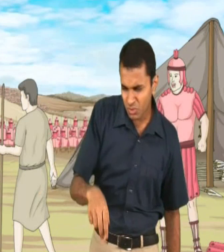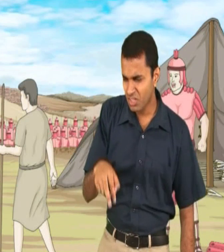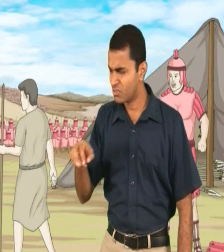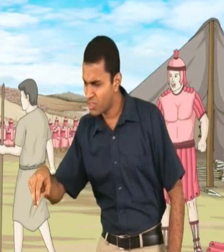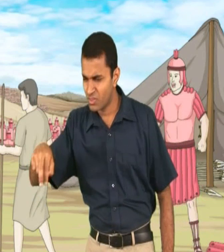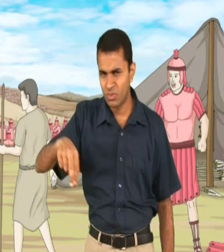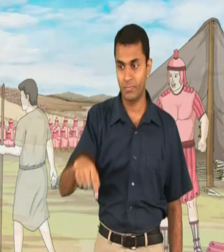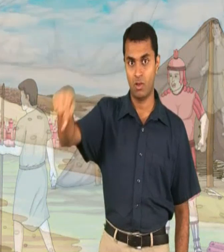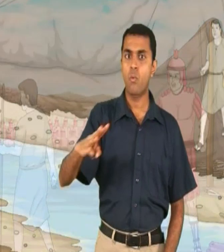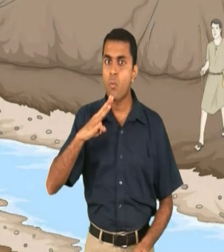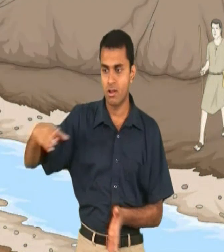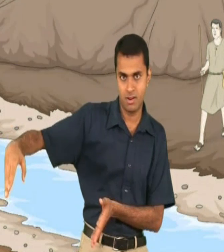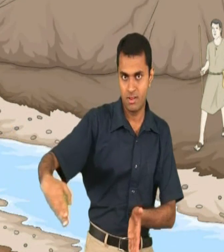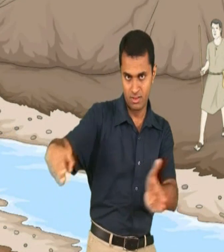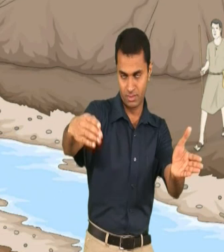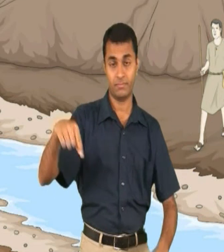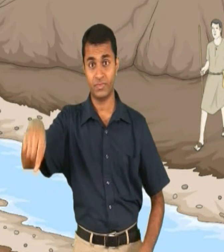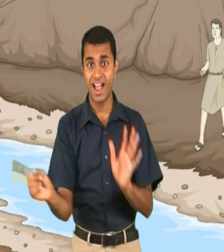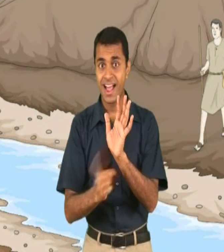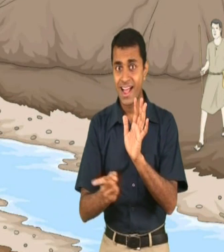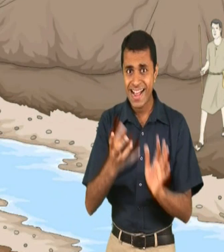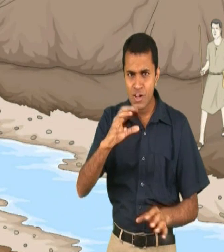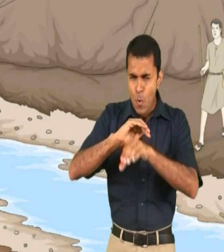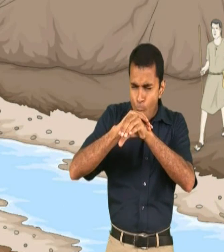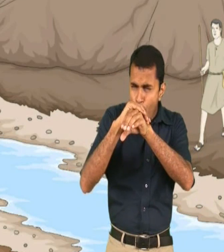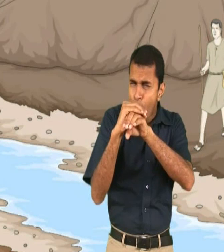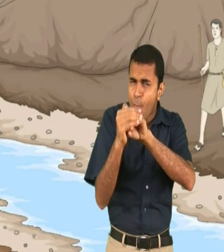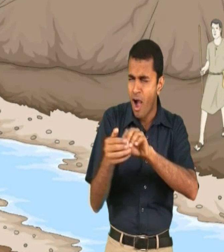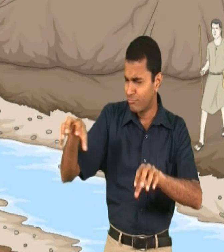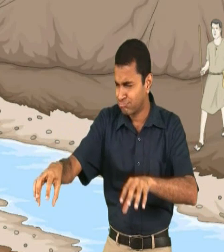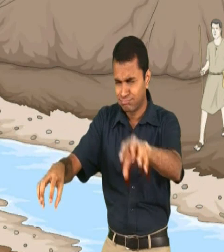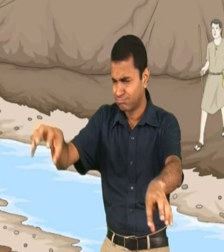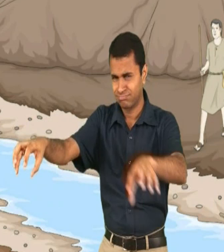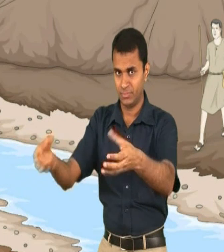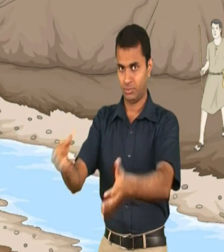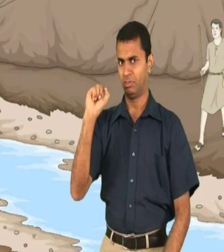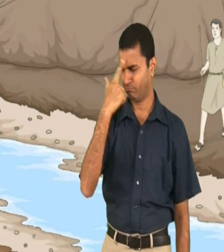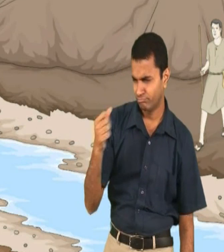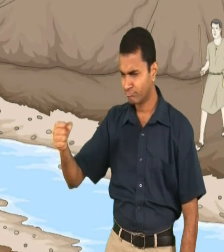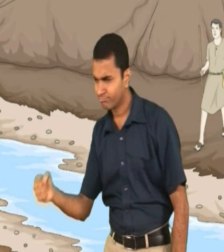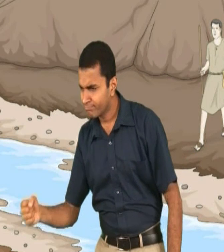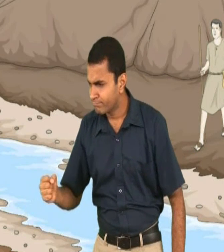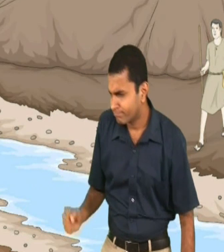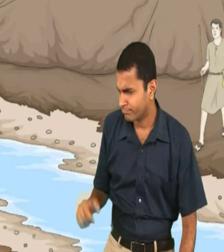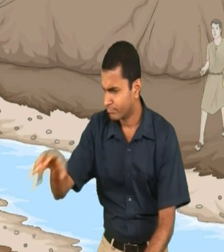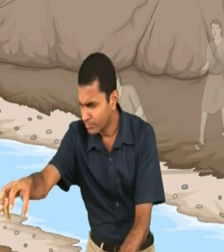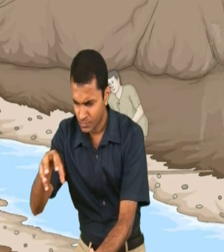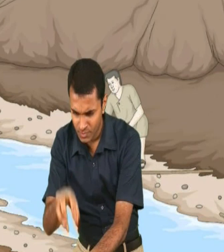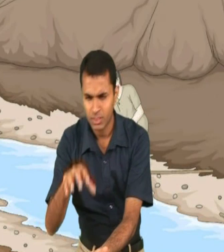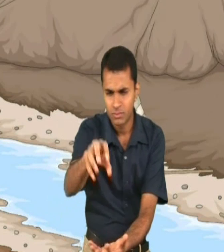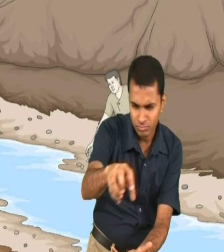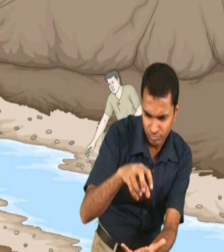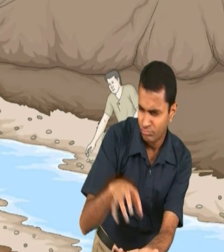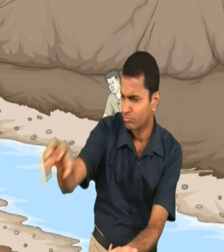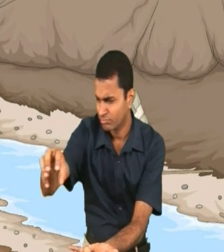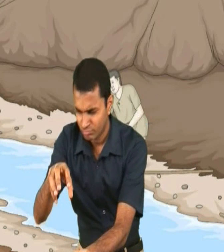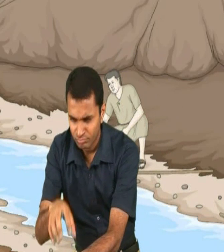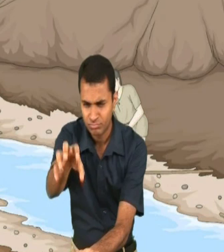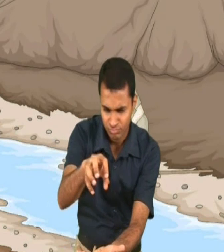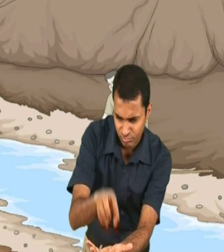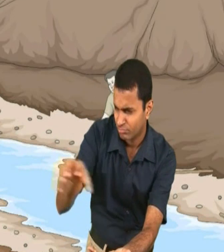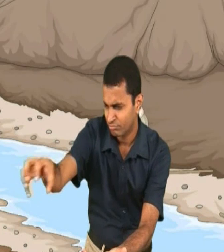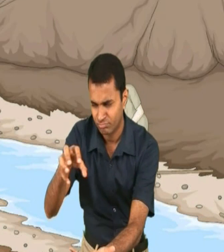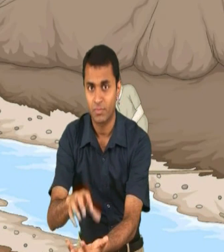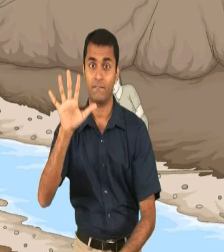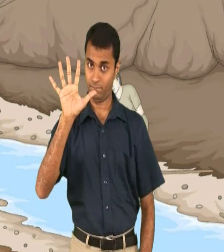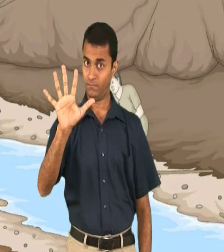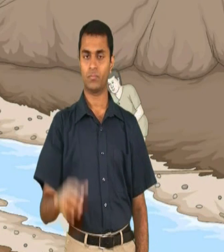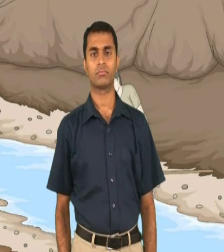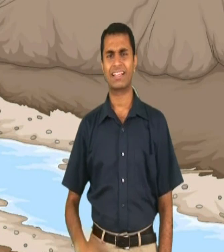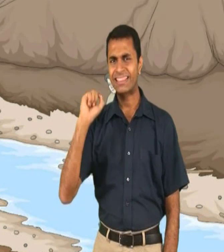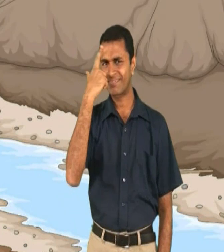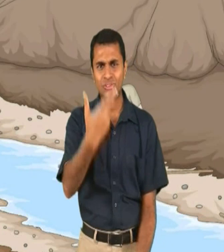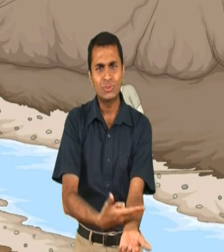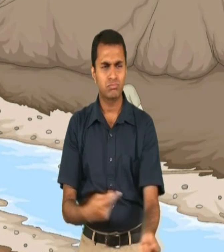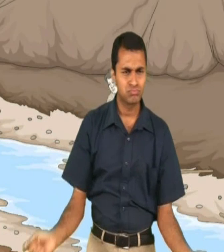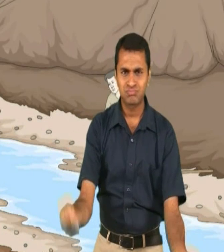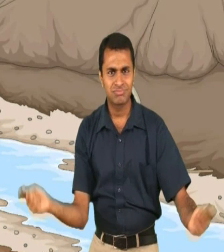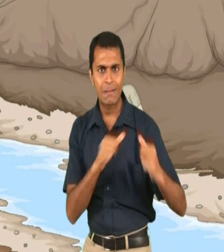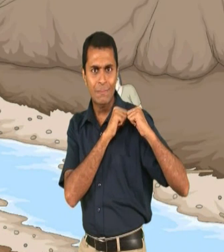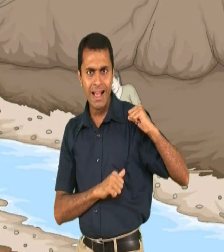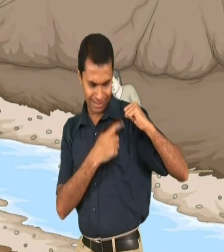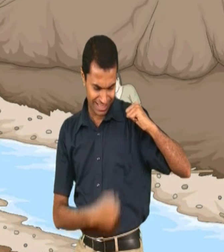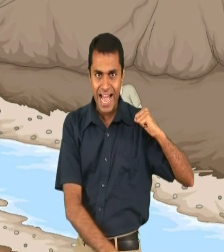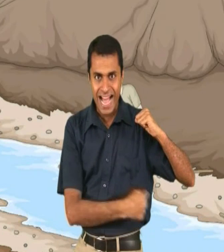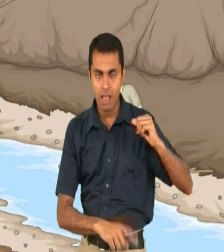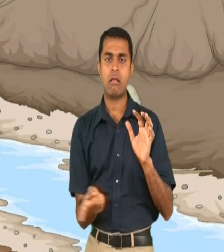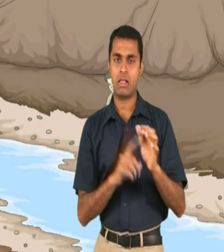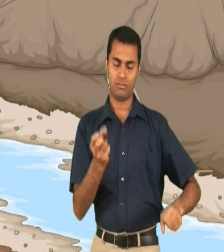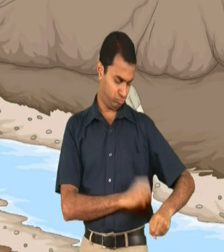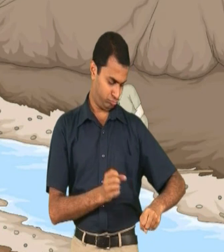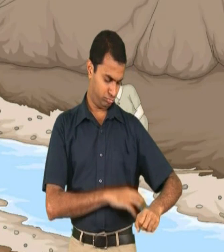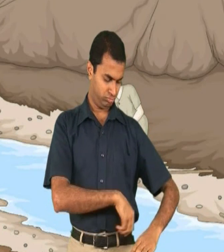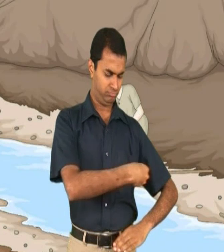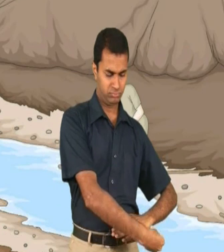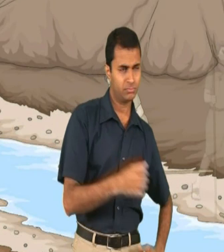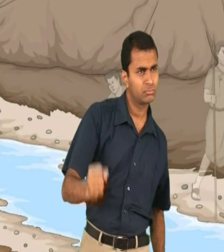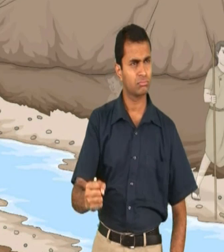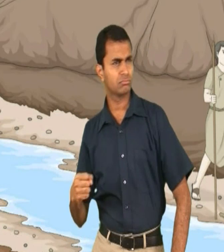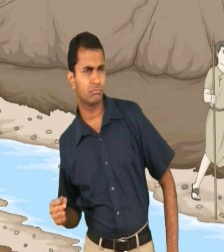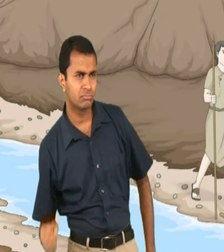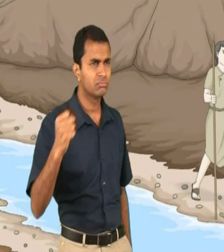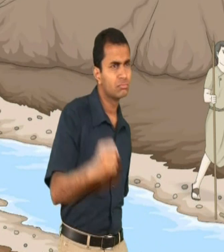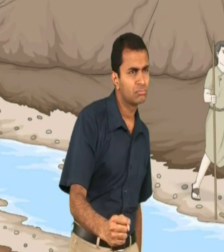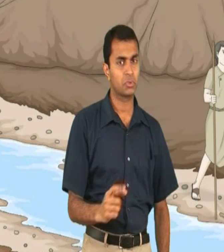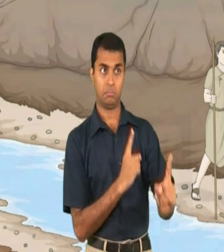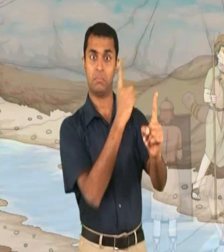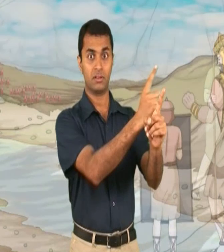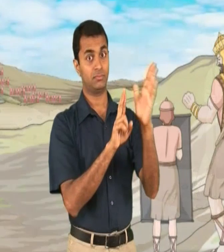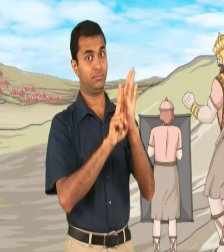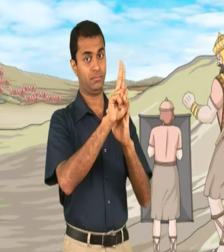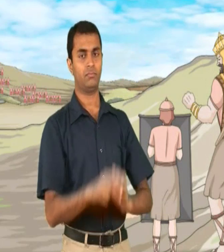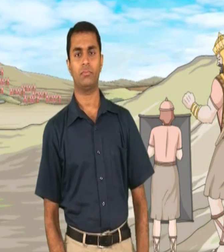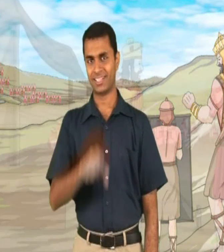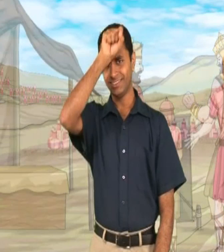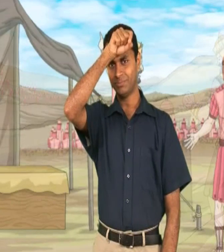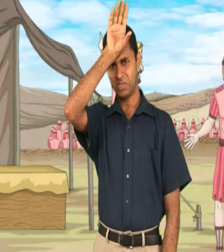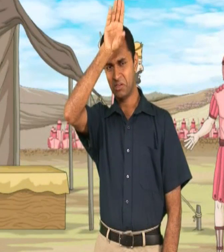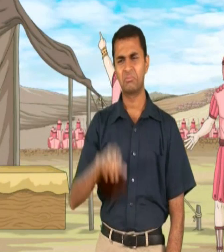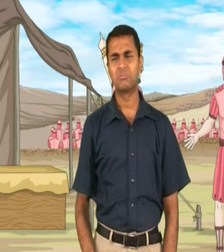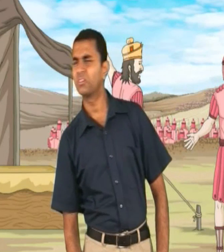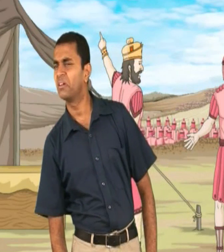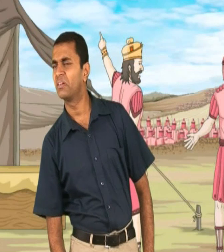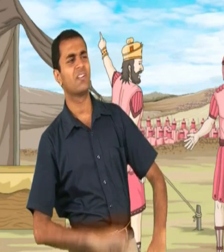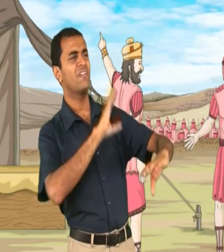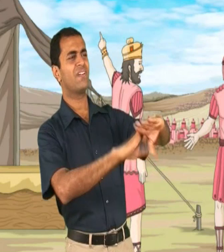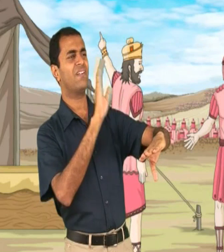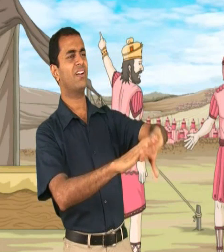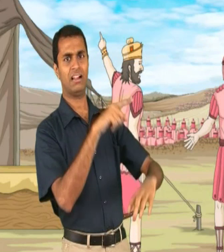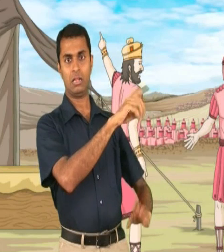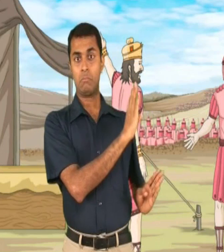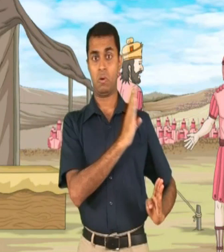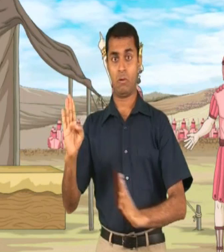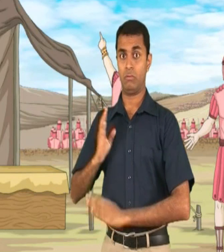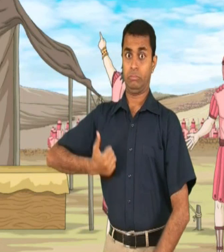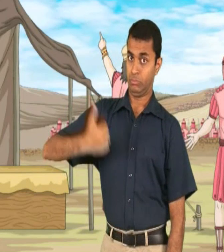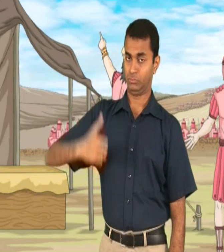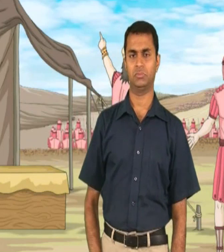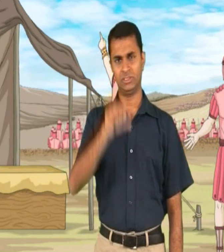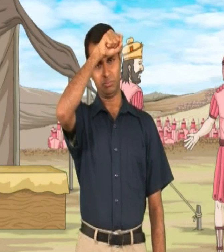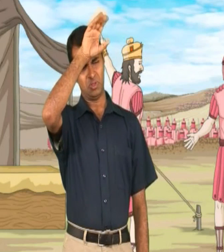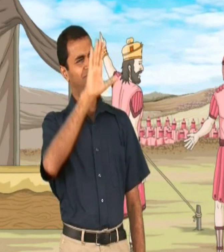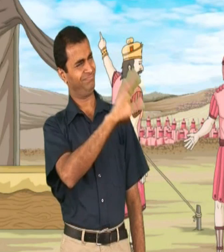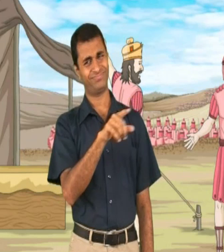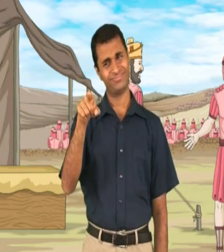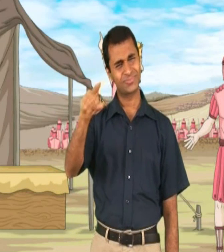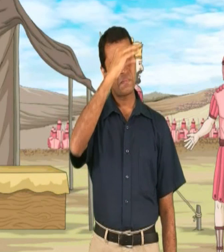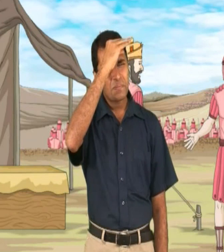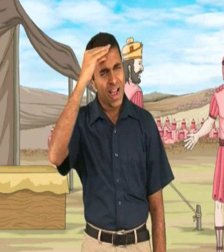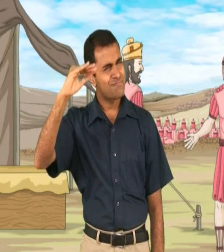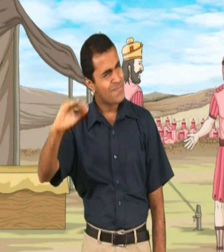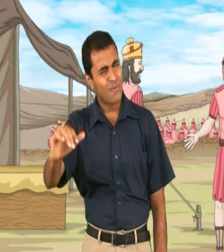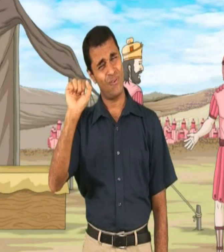And David took his staff in his hand, selected five smooth stones from the brook, and put them in the pouch of his shepherd’s bag. And with his sling in hand, he approached the Philistine.